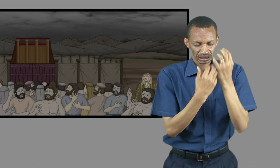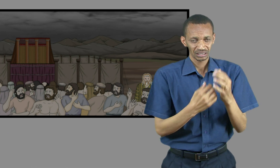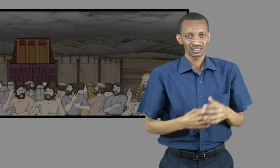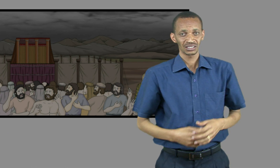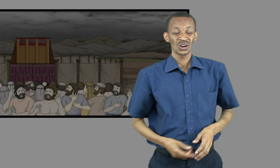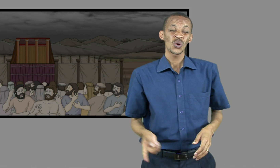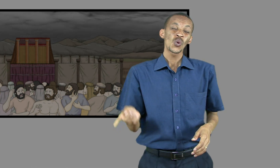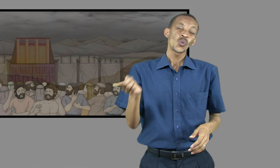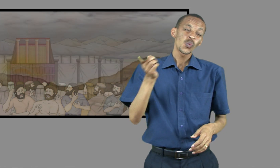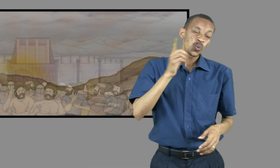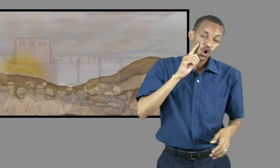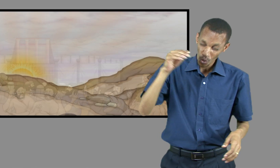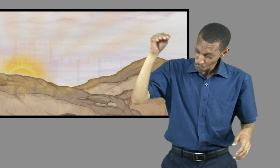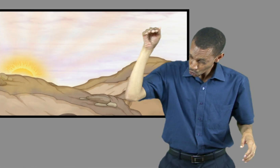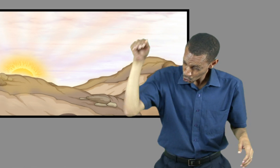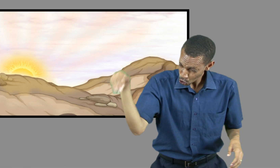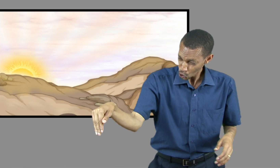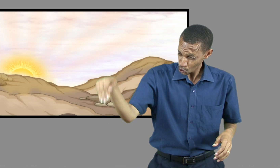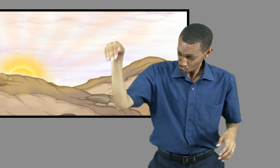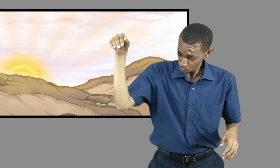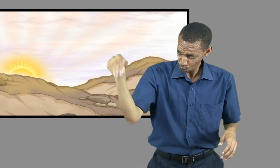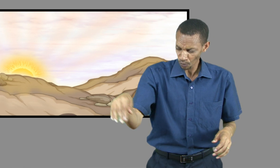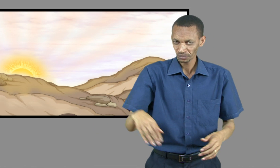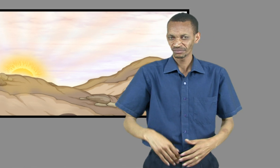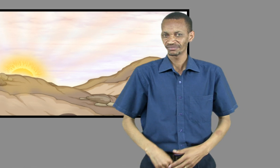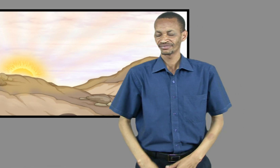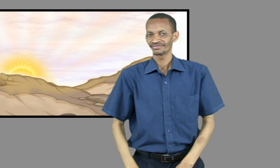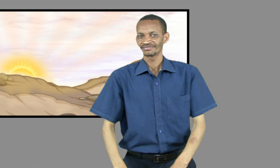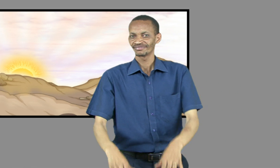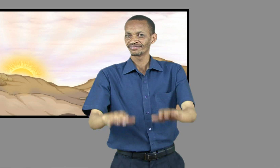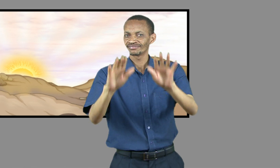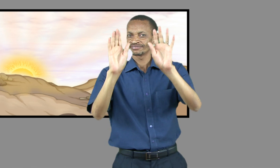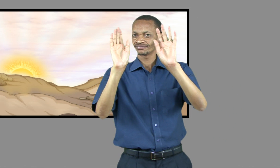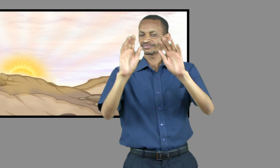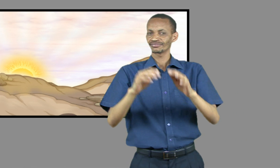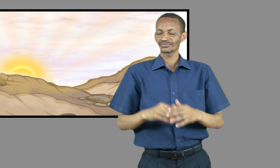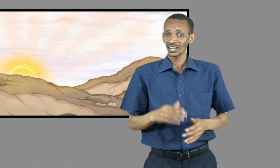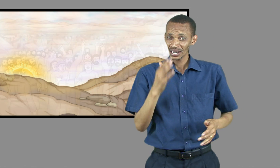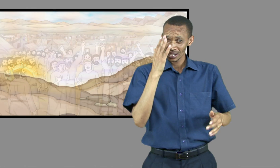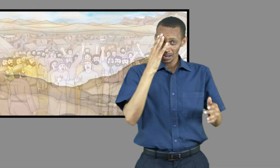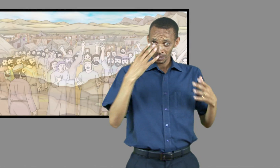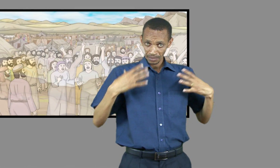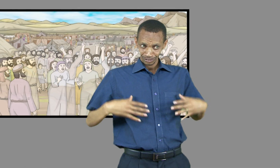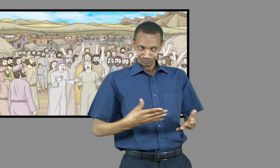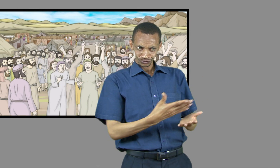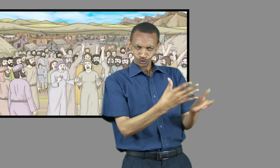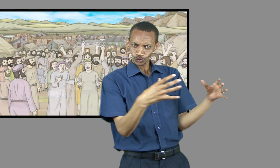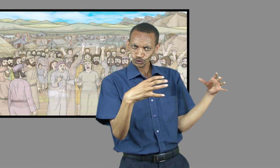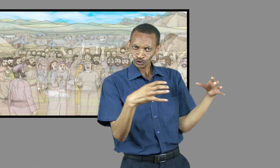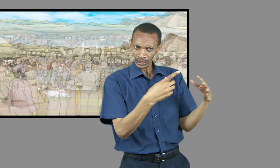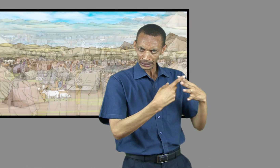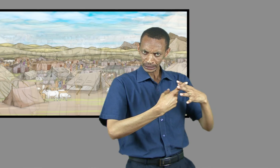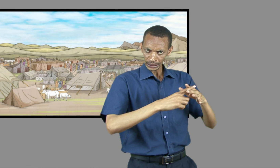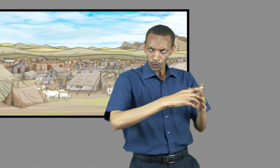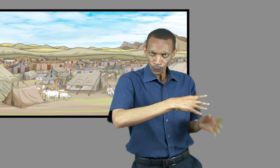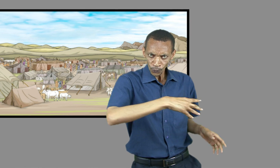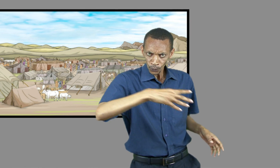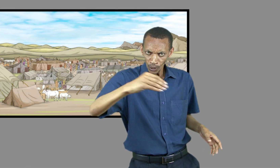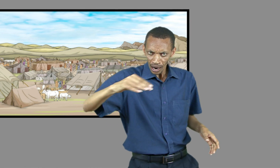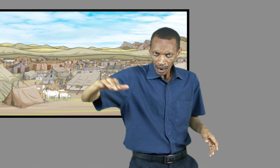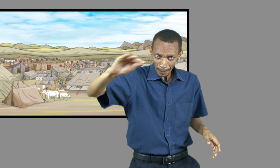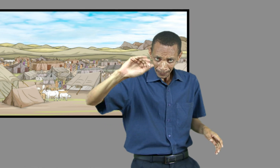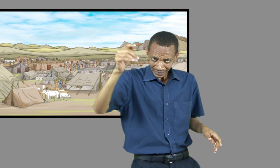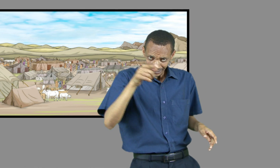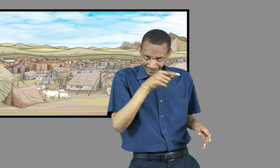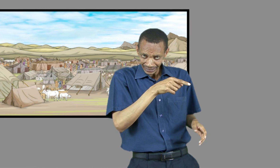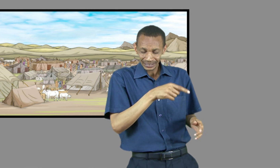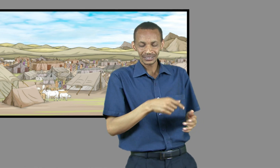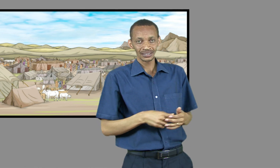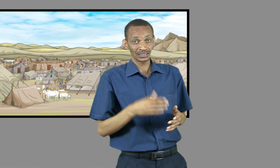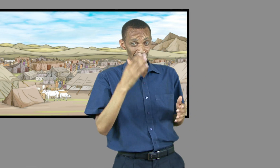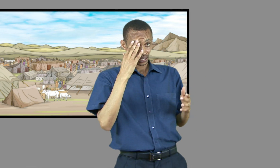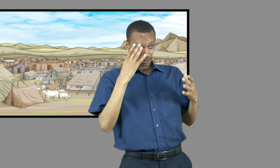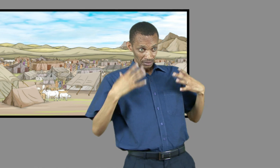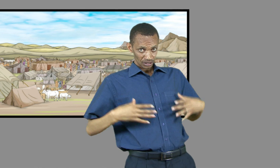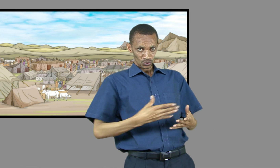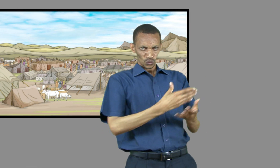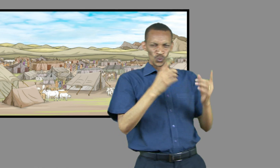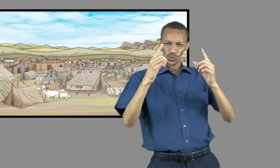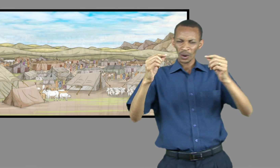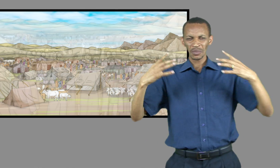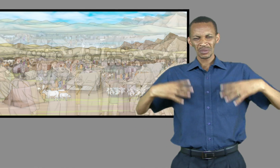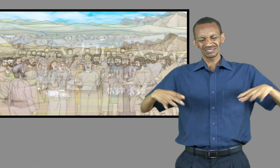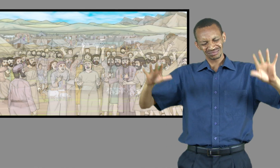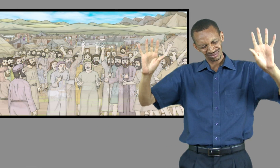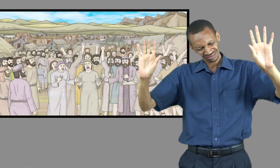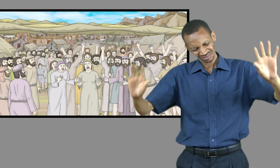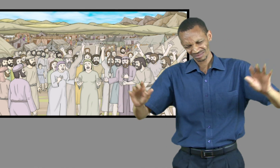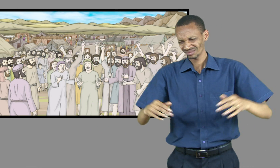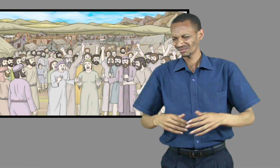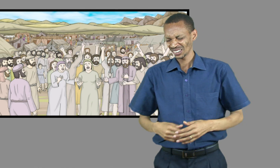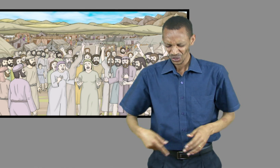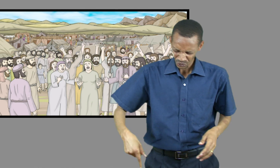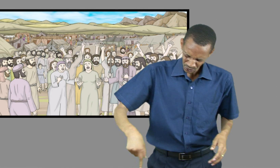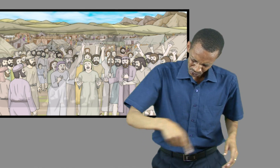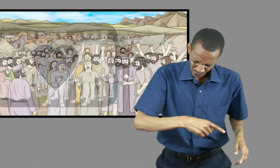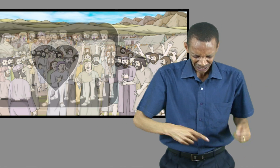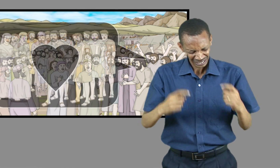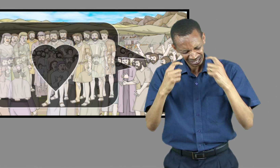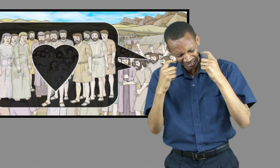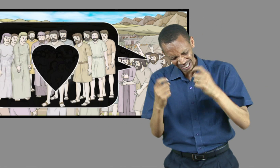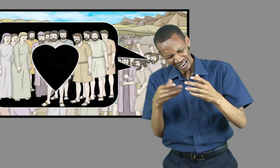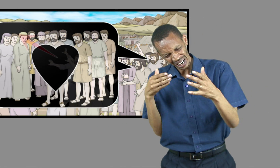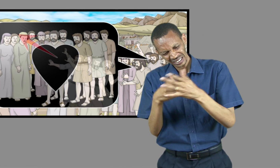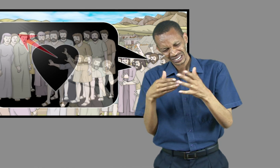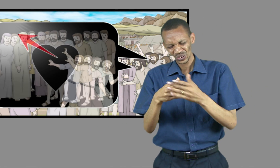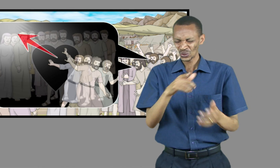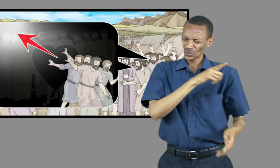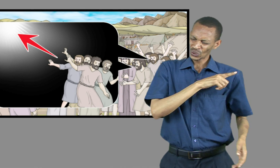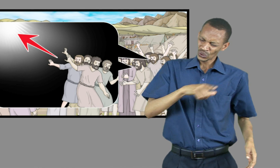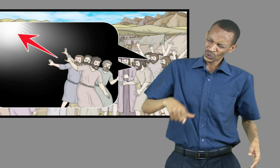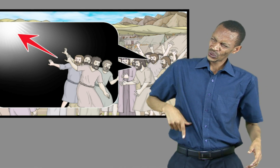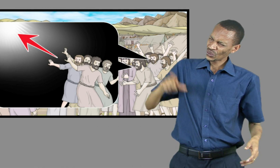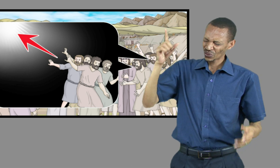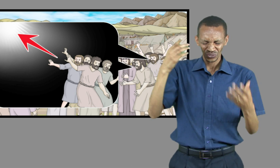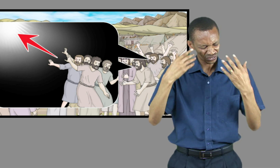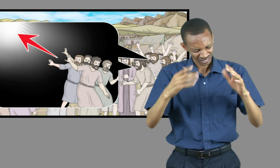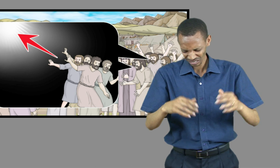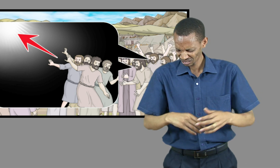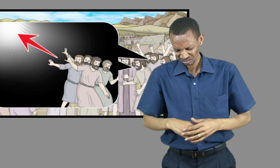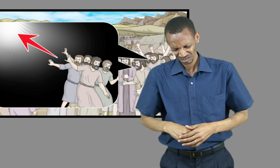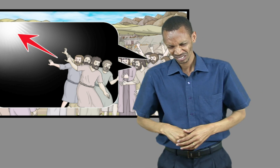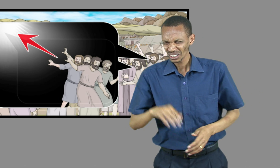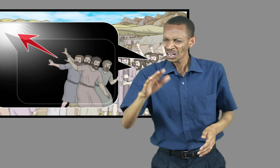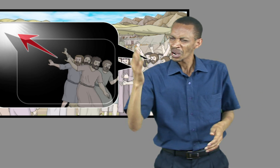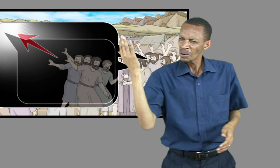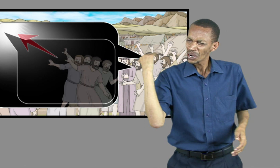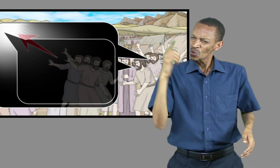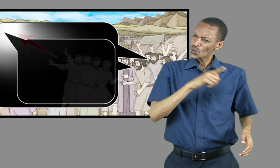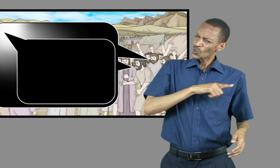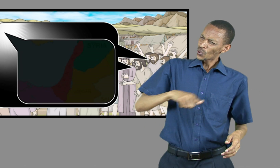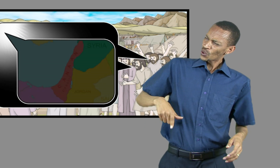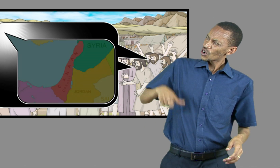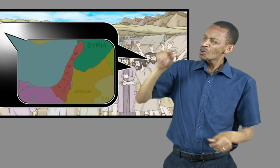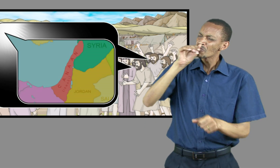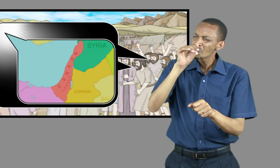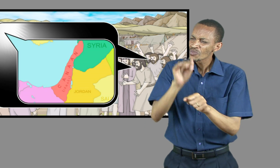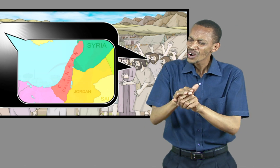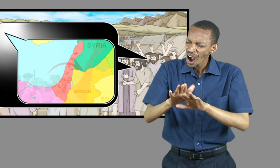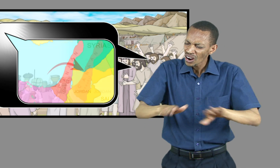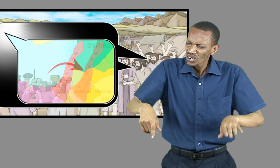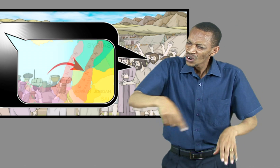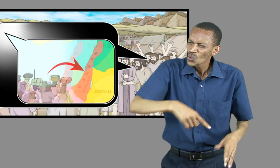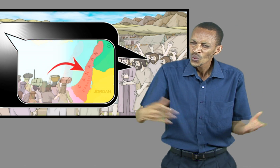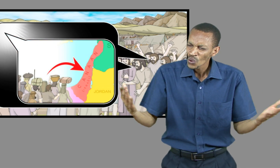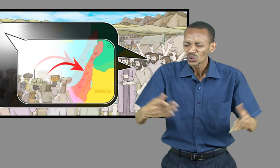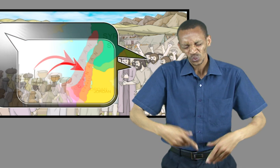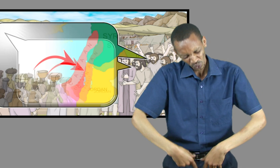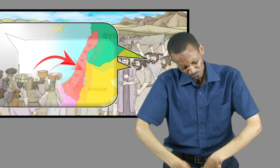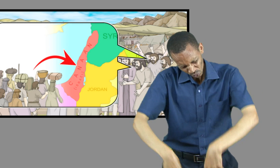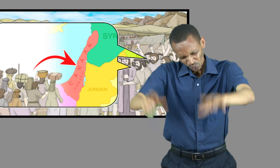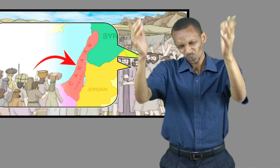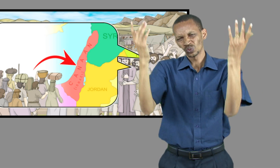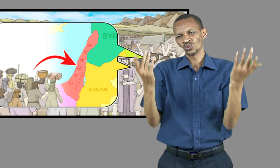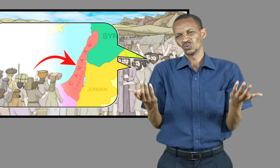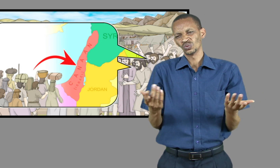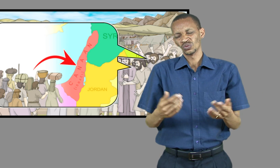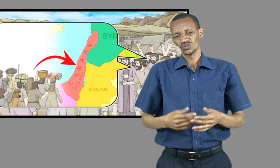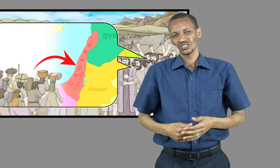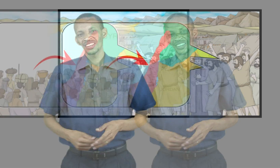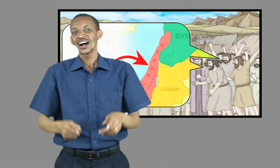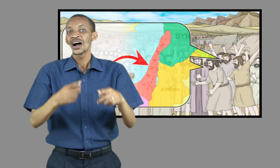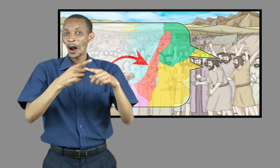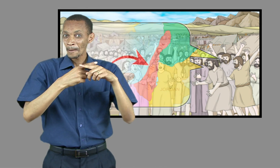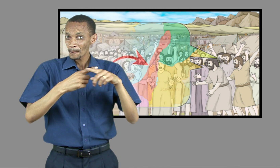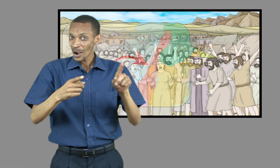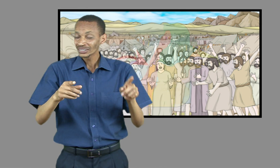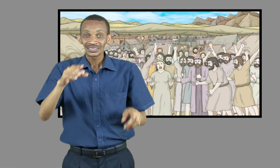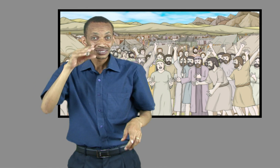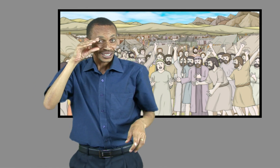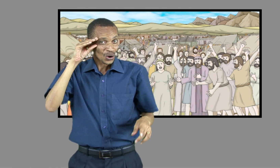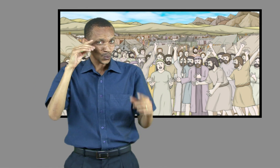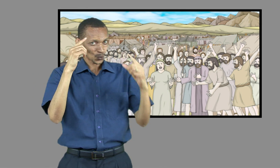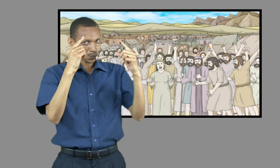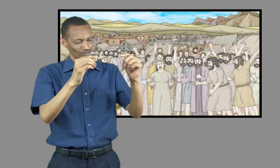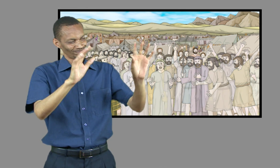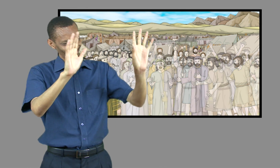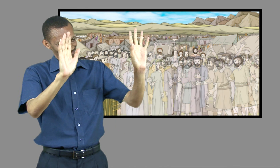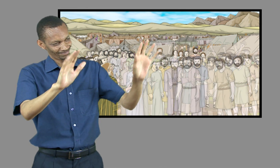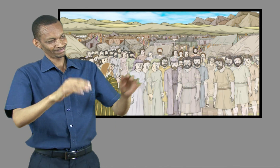Early the next morning they got up and went up toward the ridge of the hill country. “We have indeed sinned,” they said, “but we will go to the place the LORD has promised.”